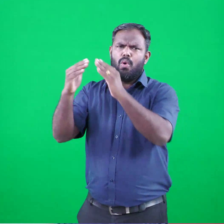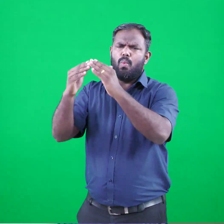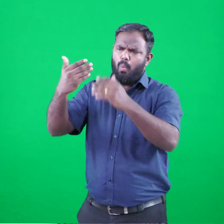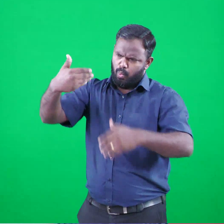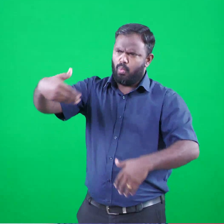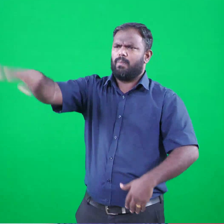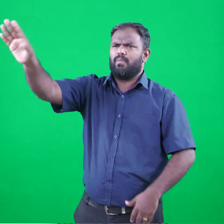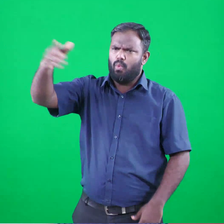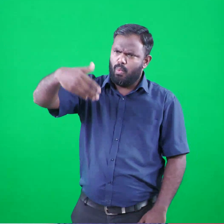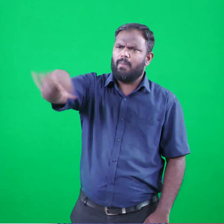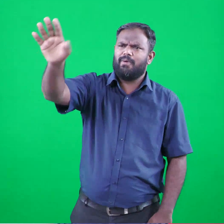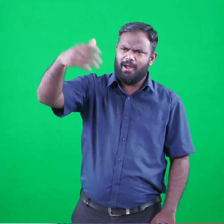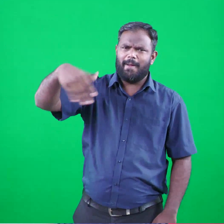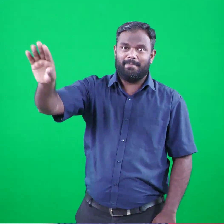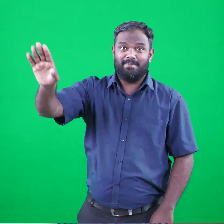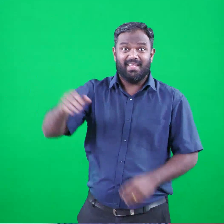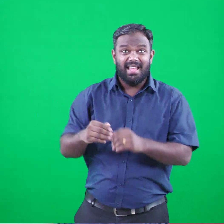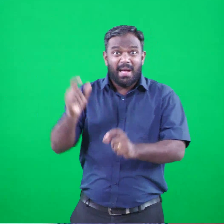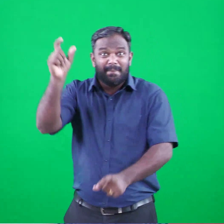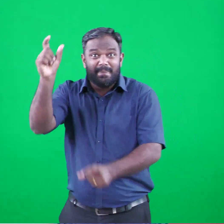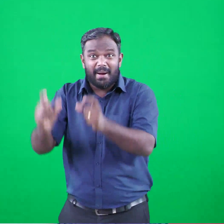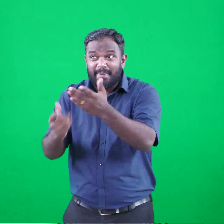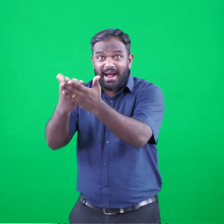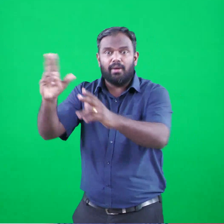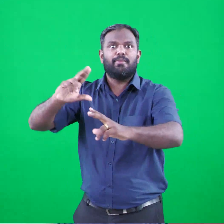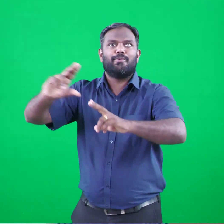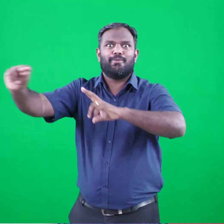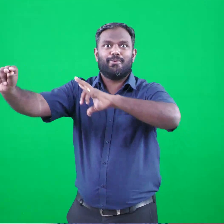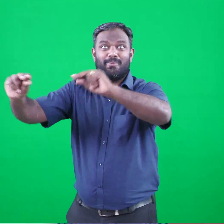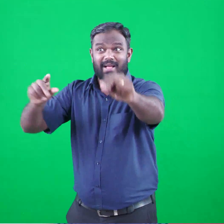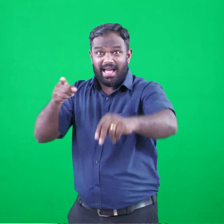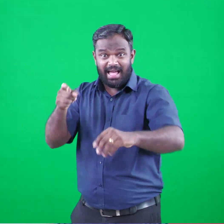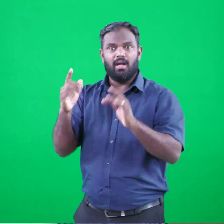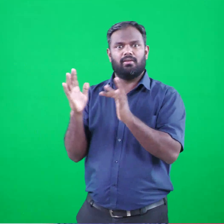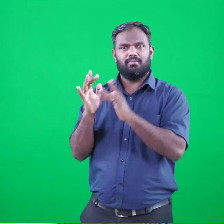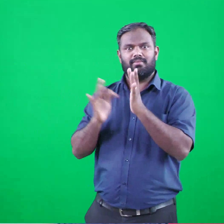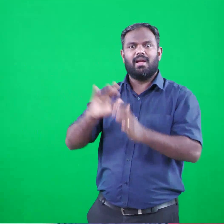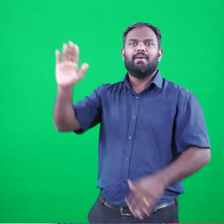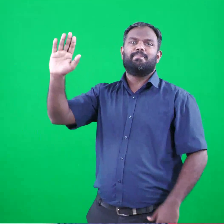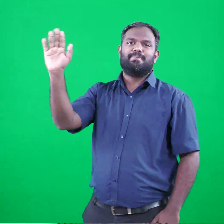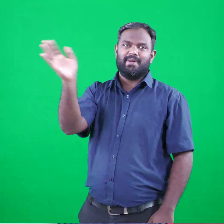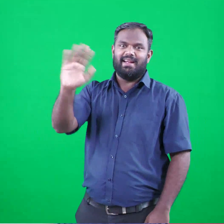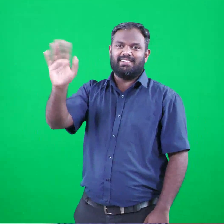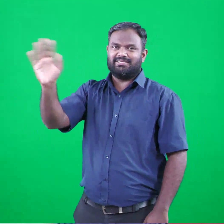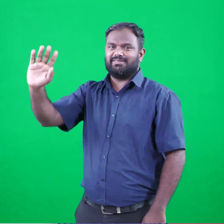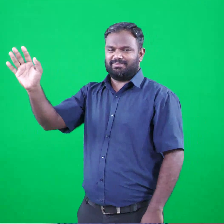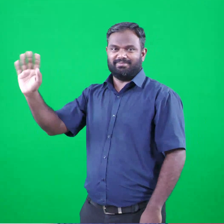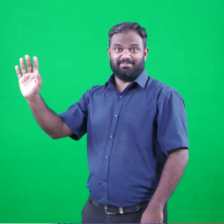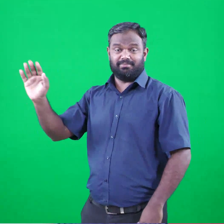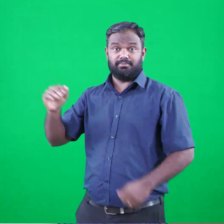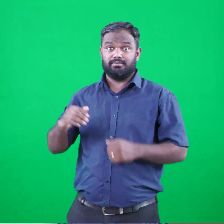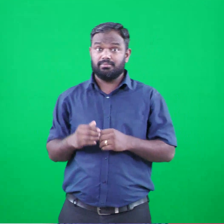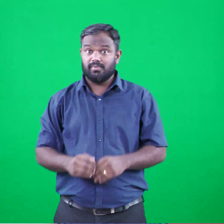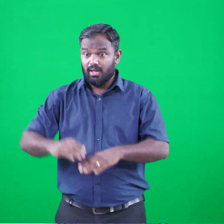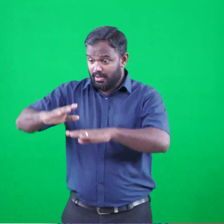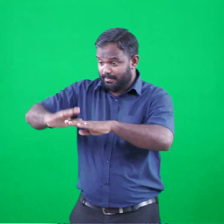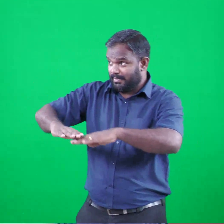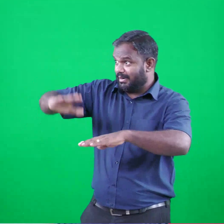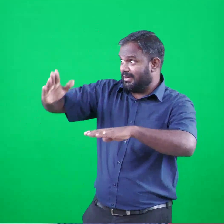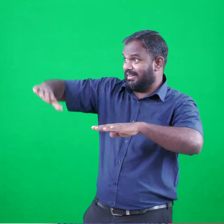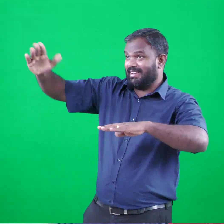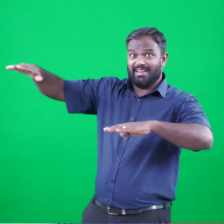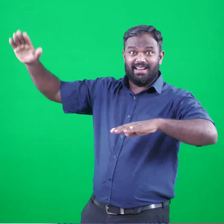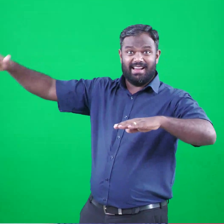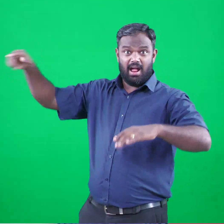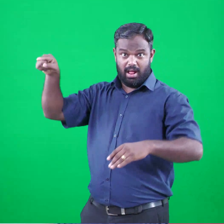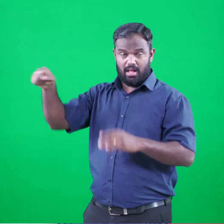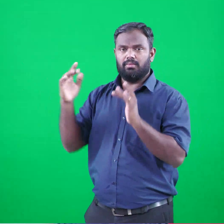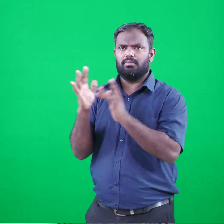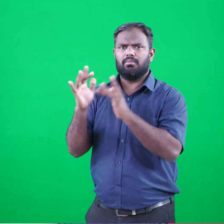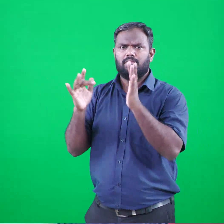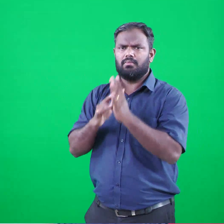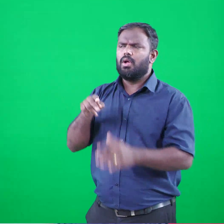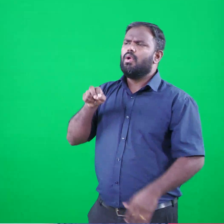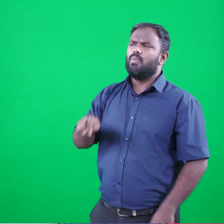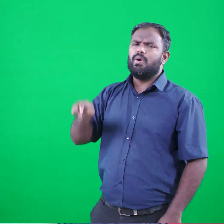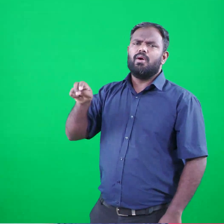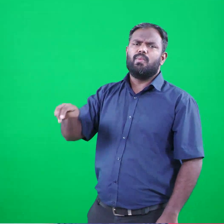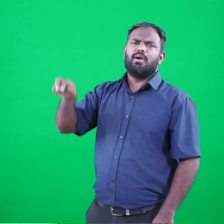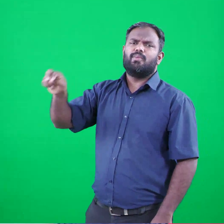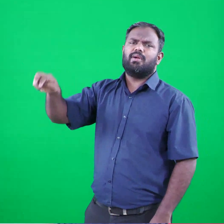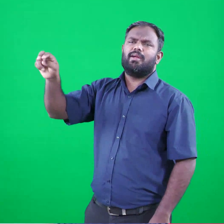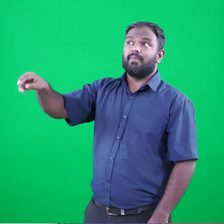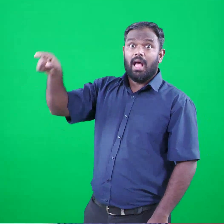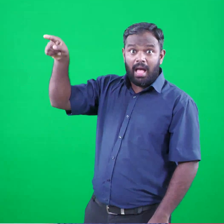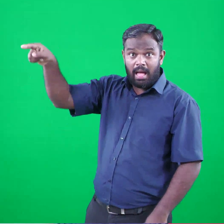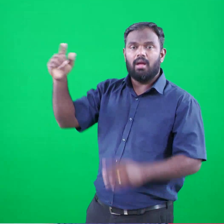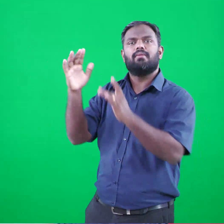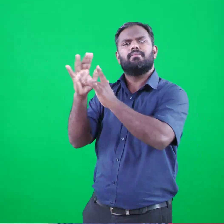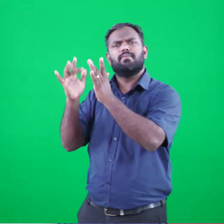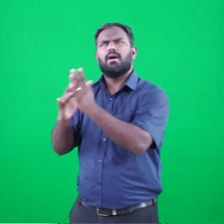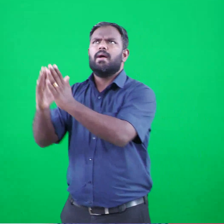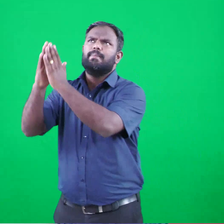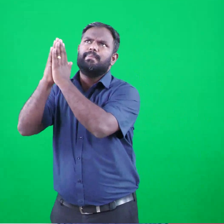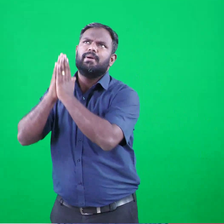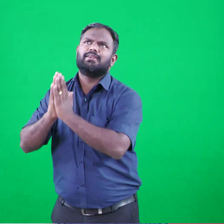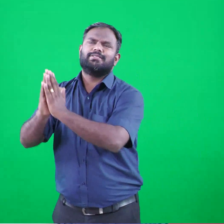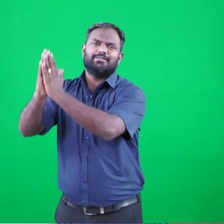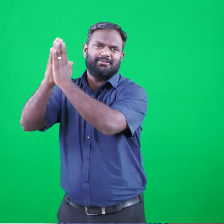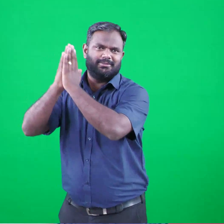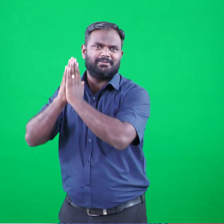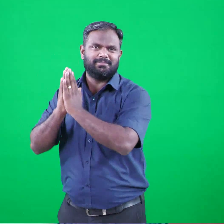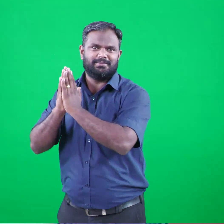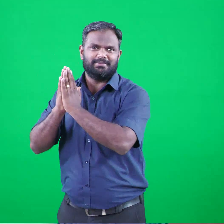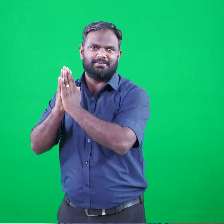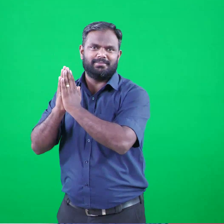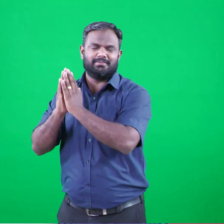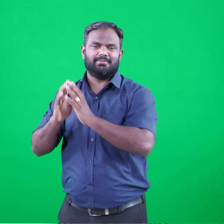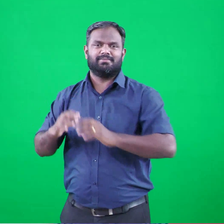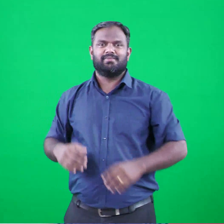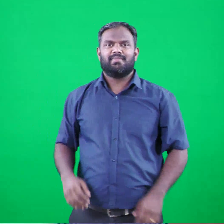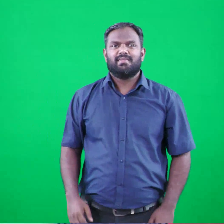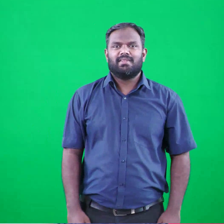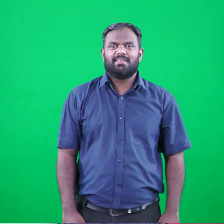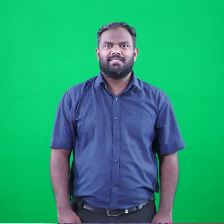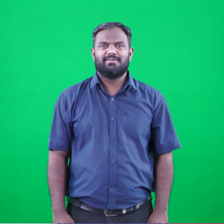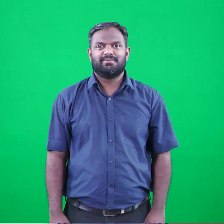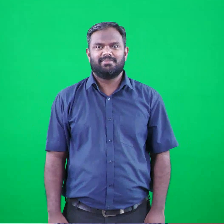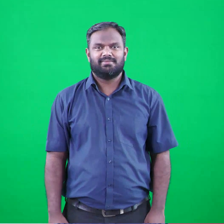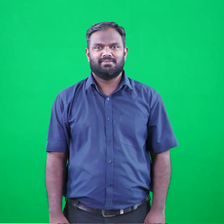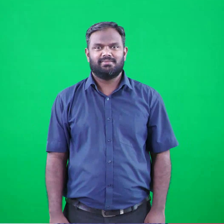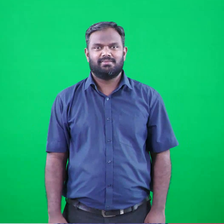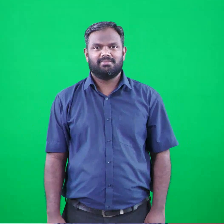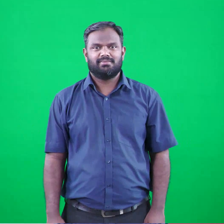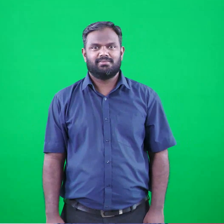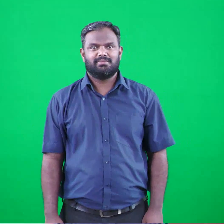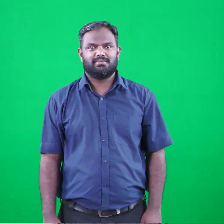After bidding them farewell, He went up on the mountain to pray.